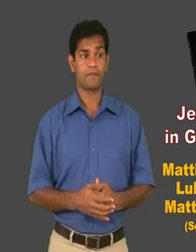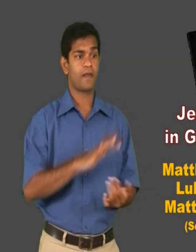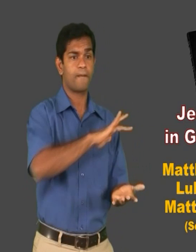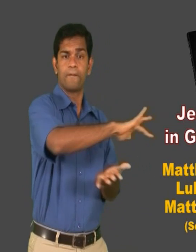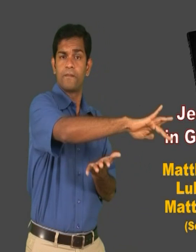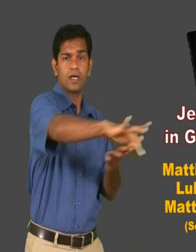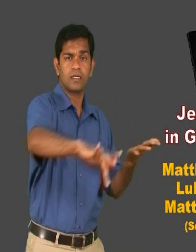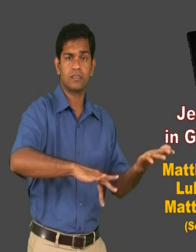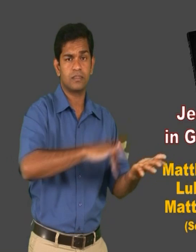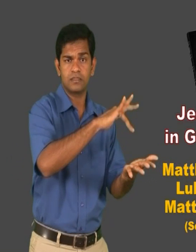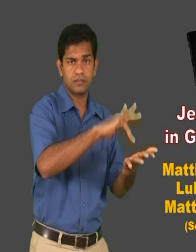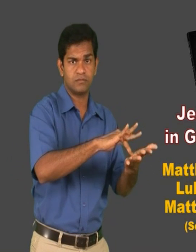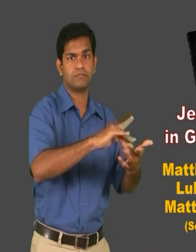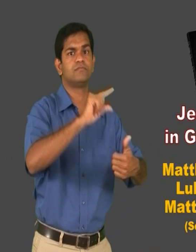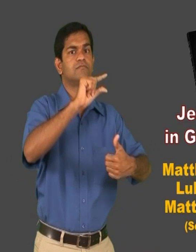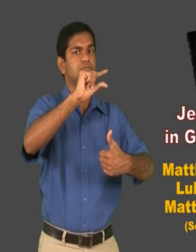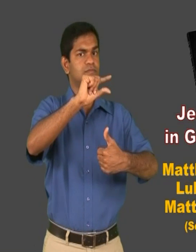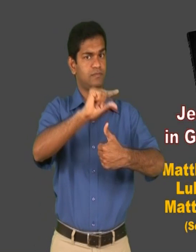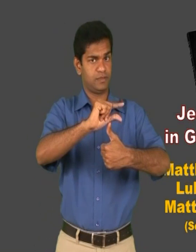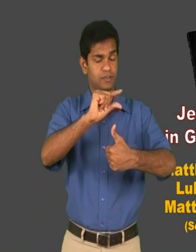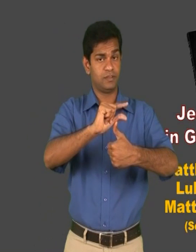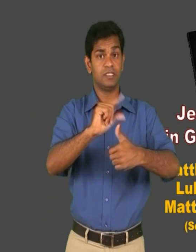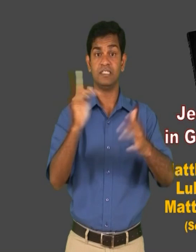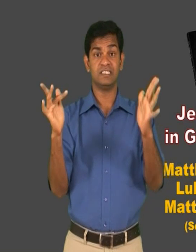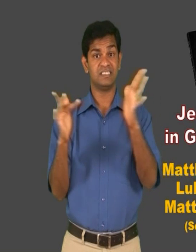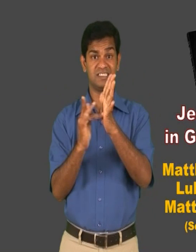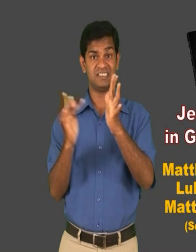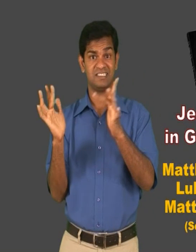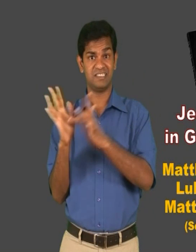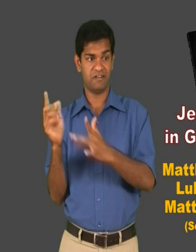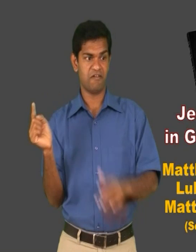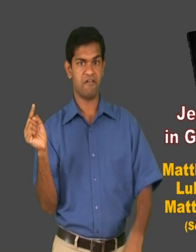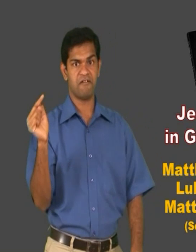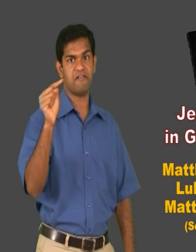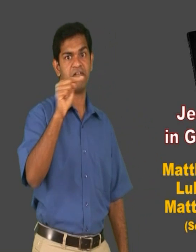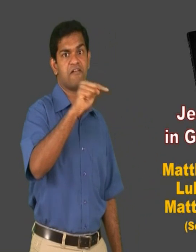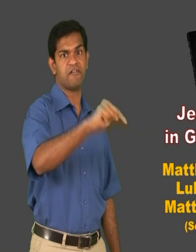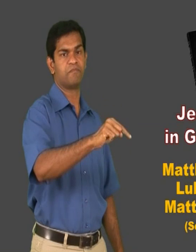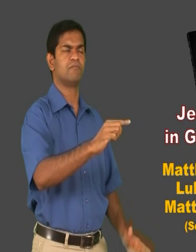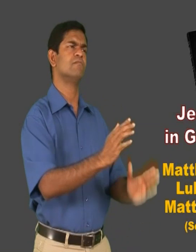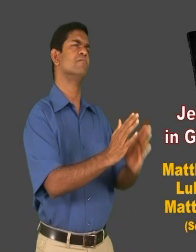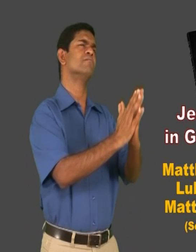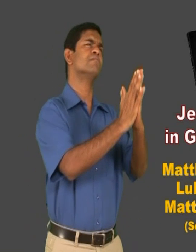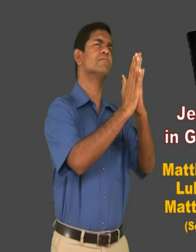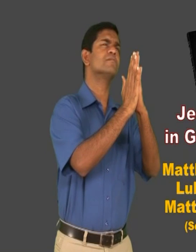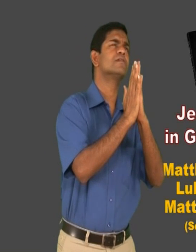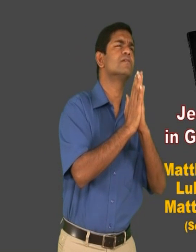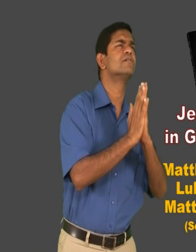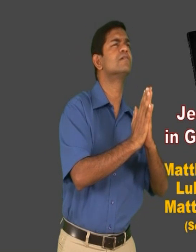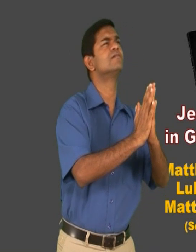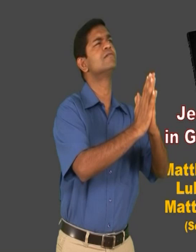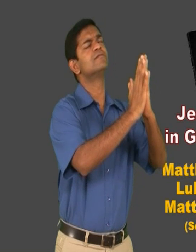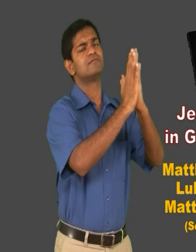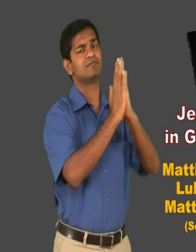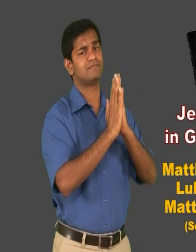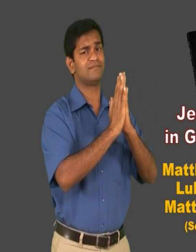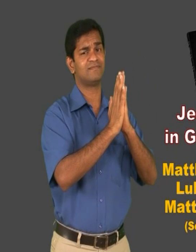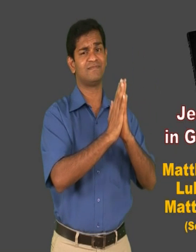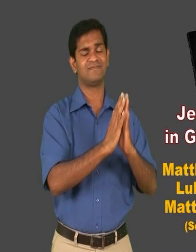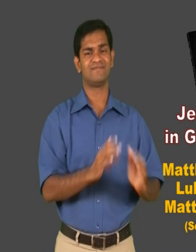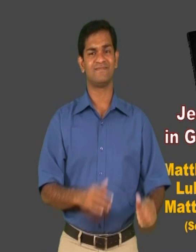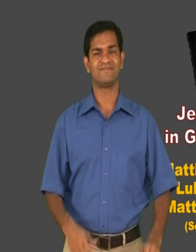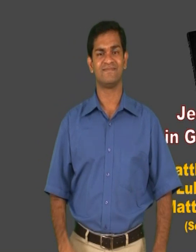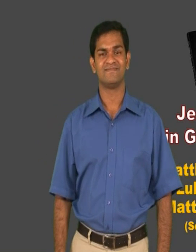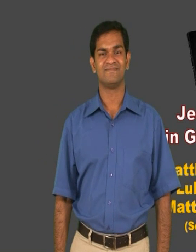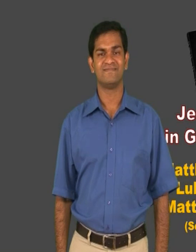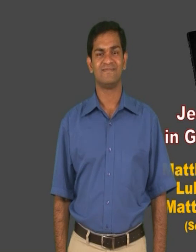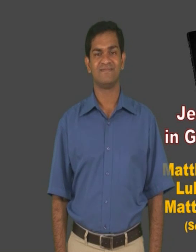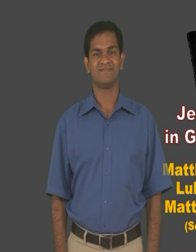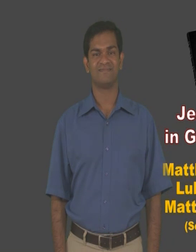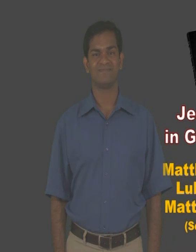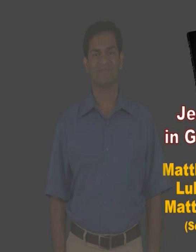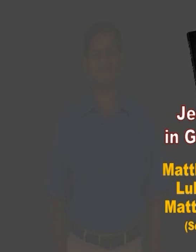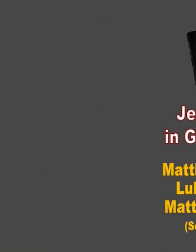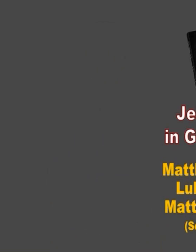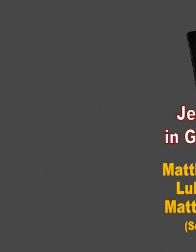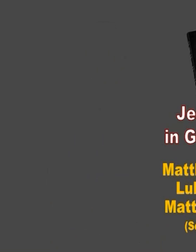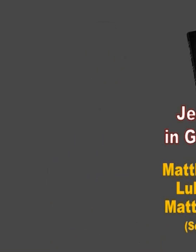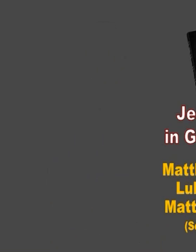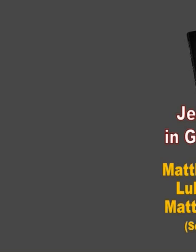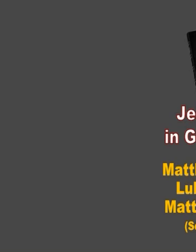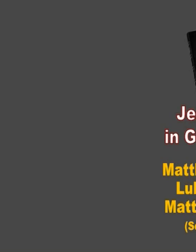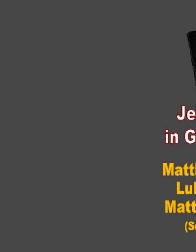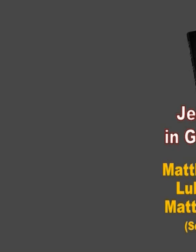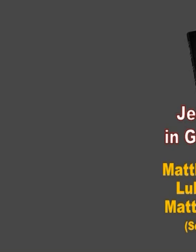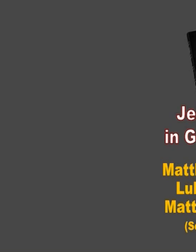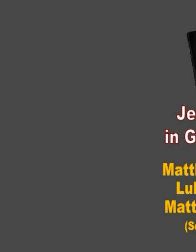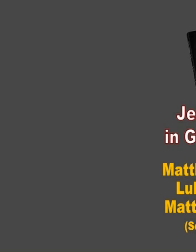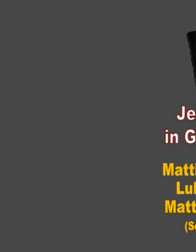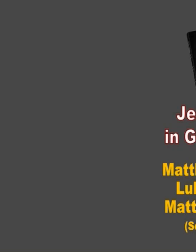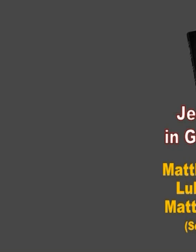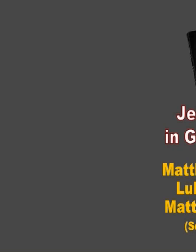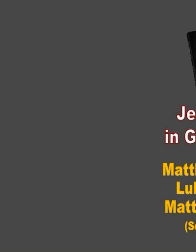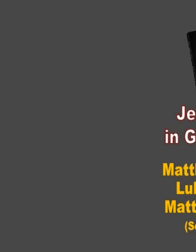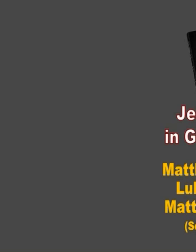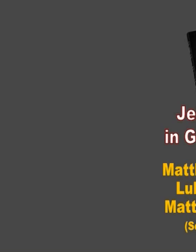Jesus prays in Gethsemane